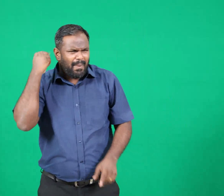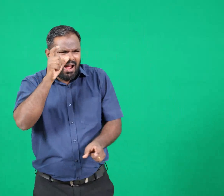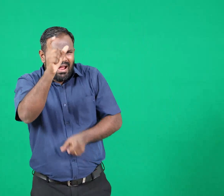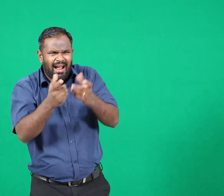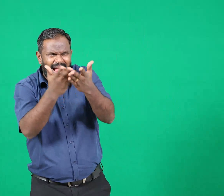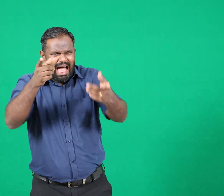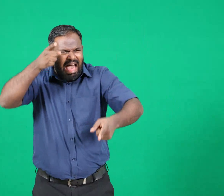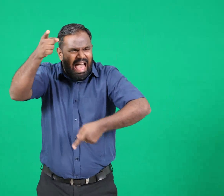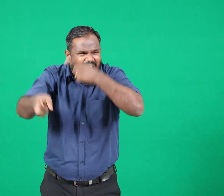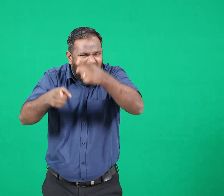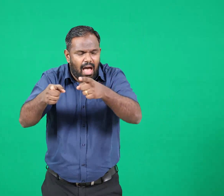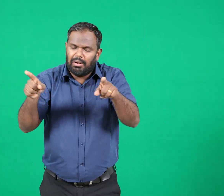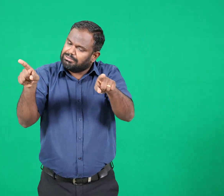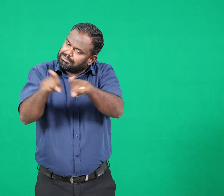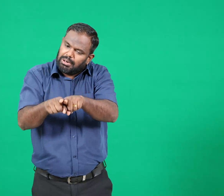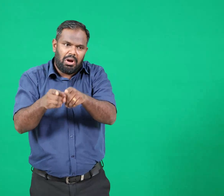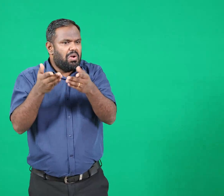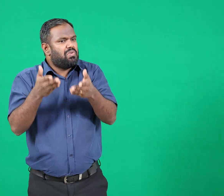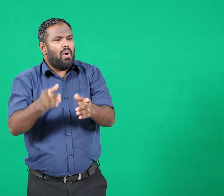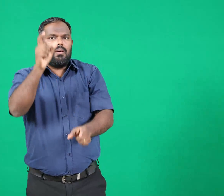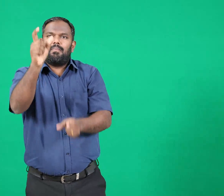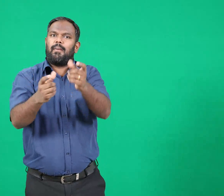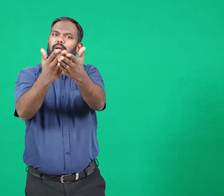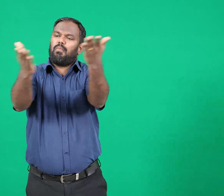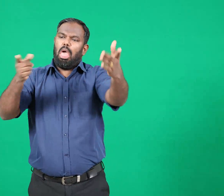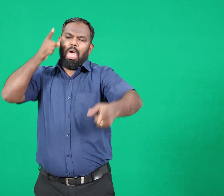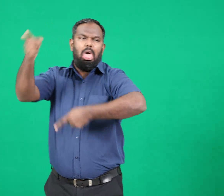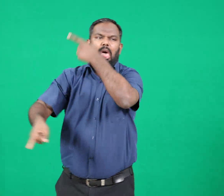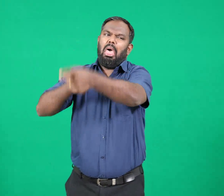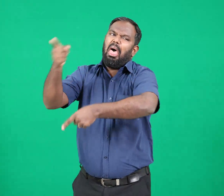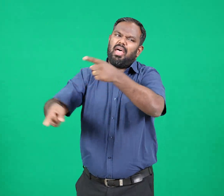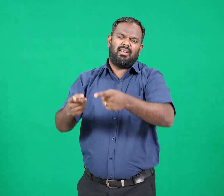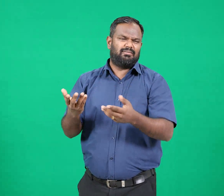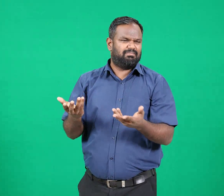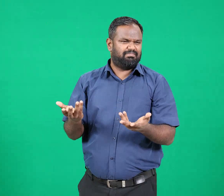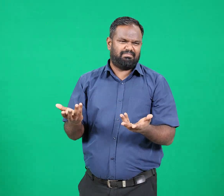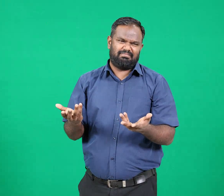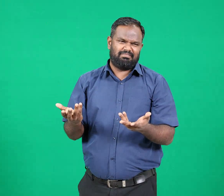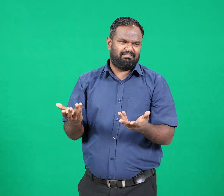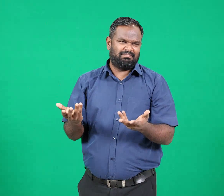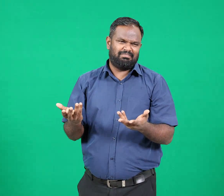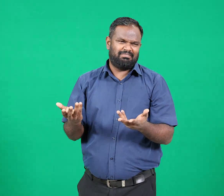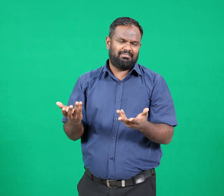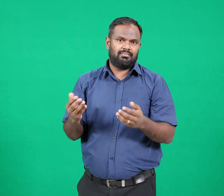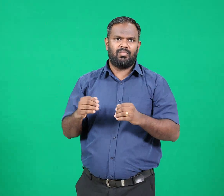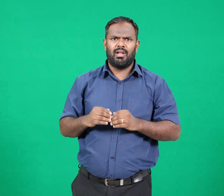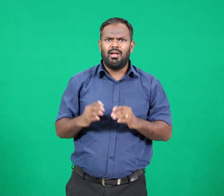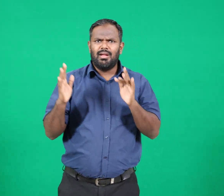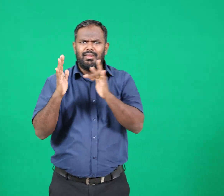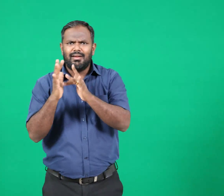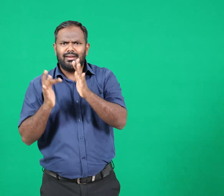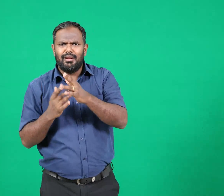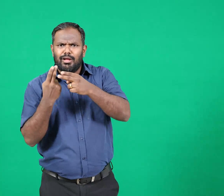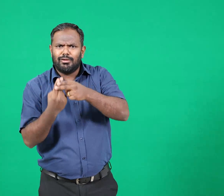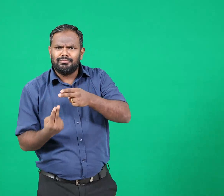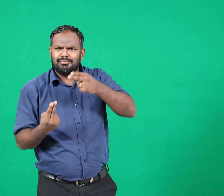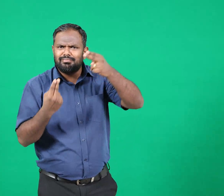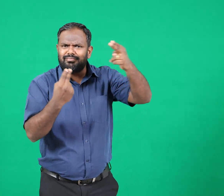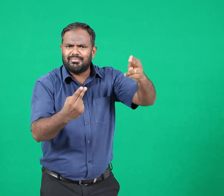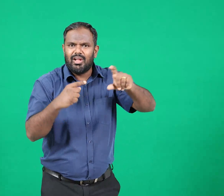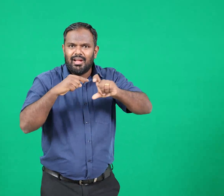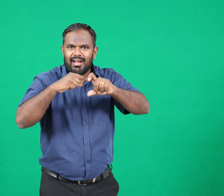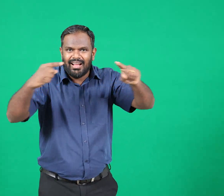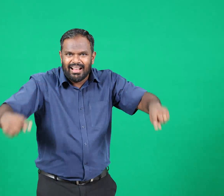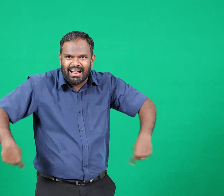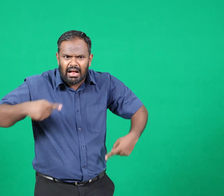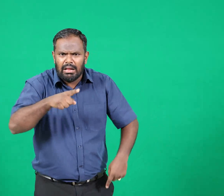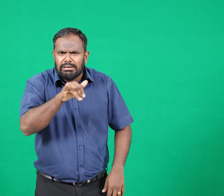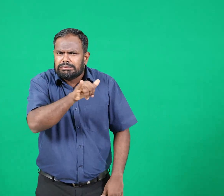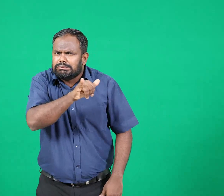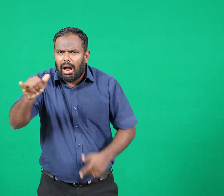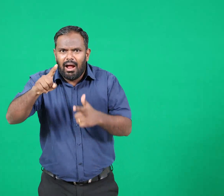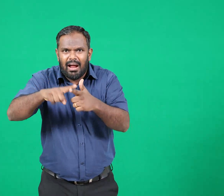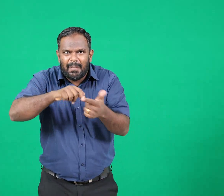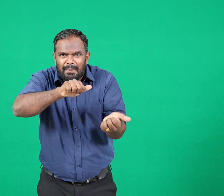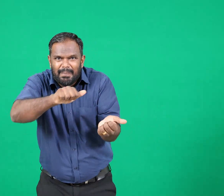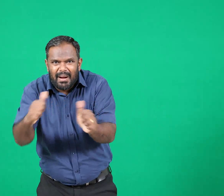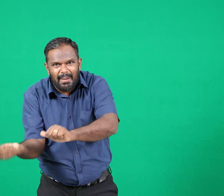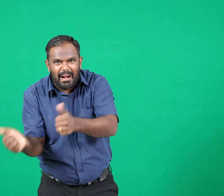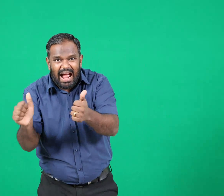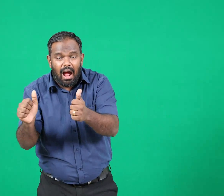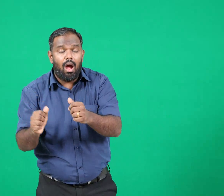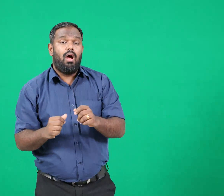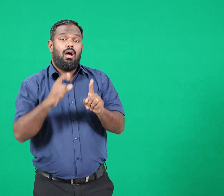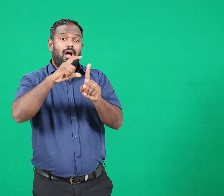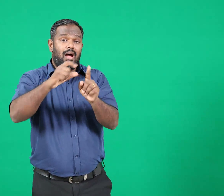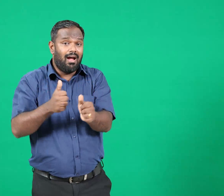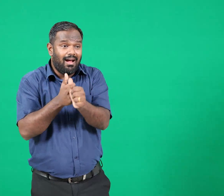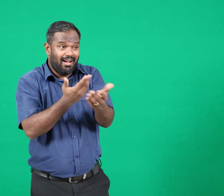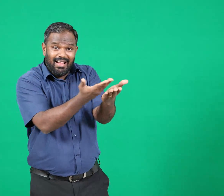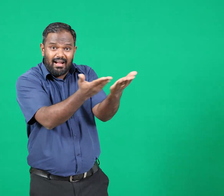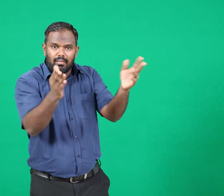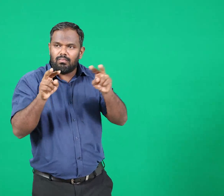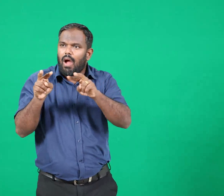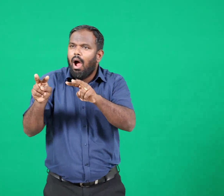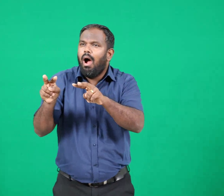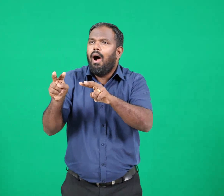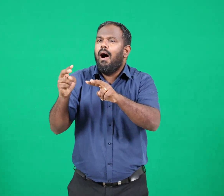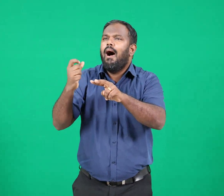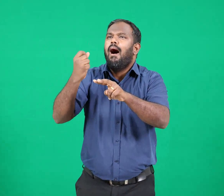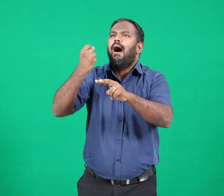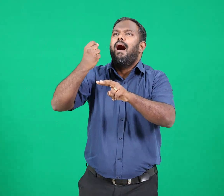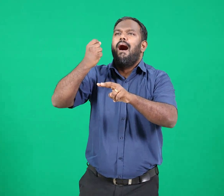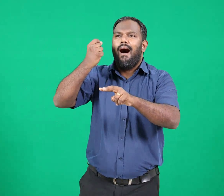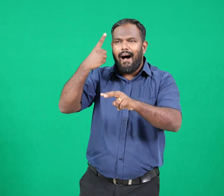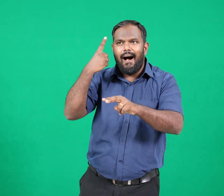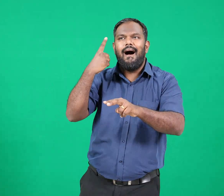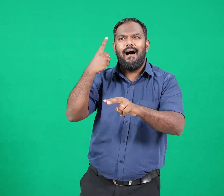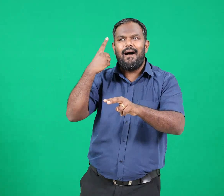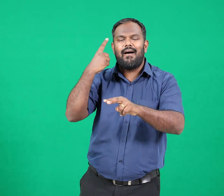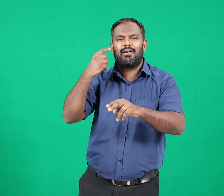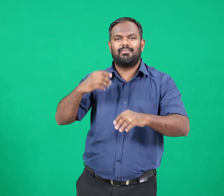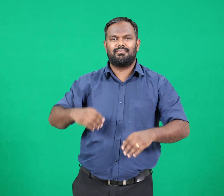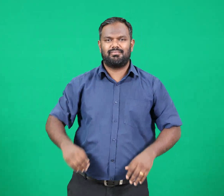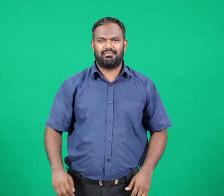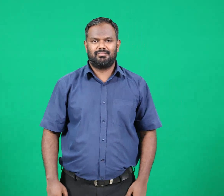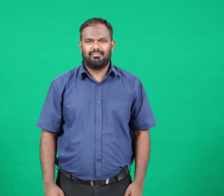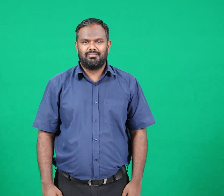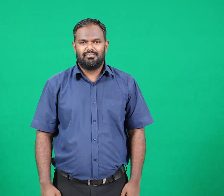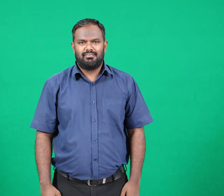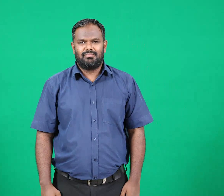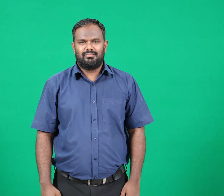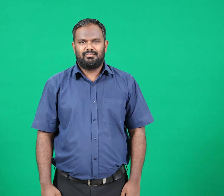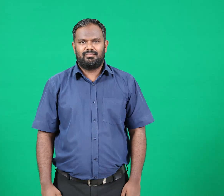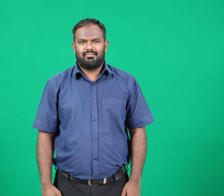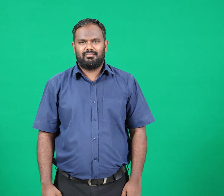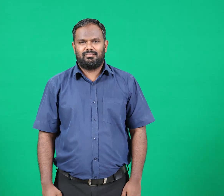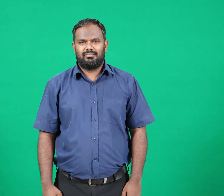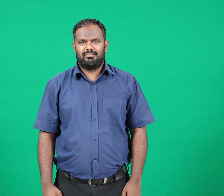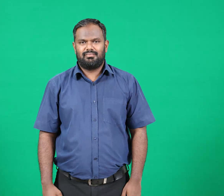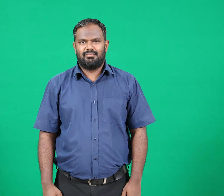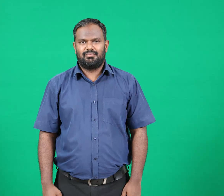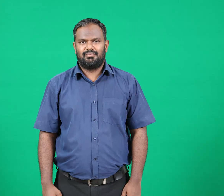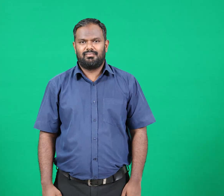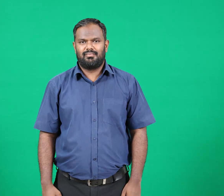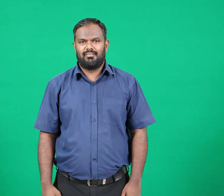Then the disciples understood that He was speaking to them about John the Baptist.